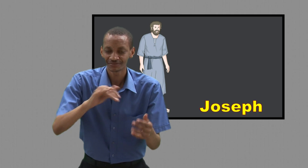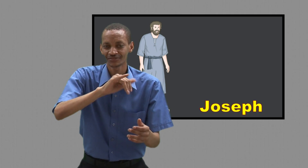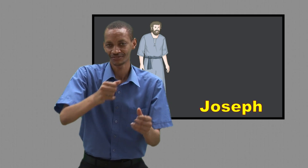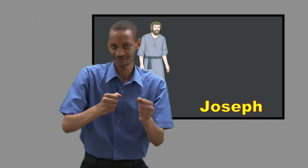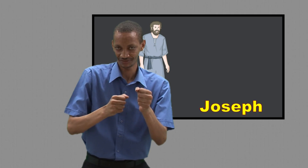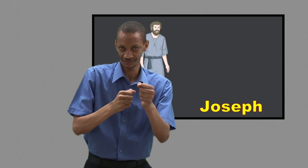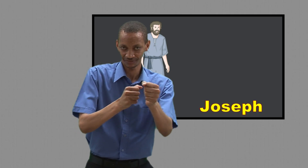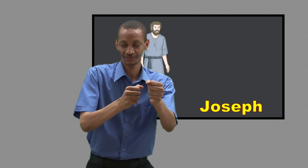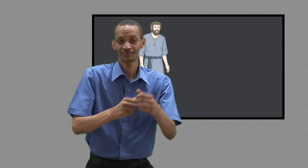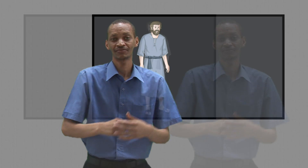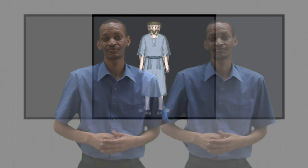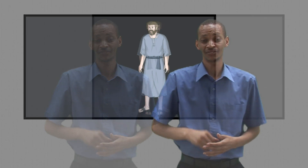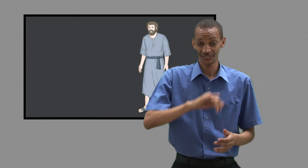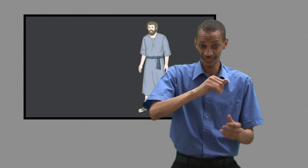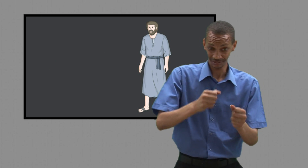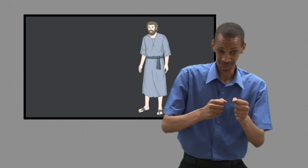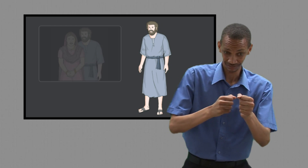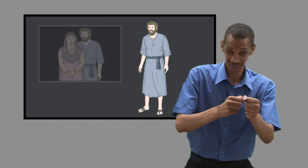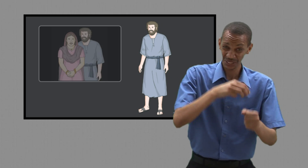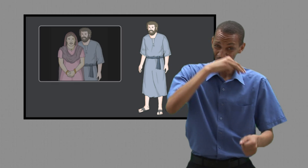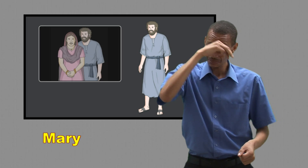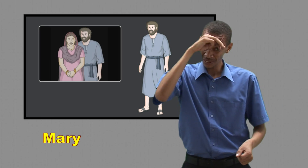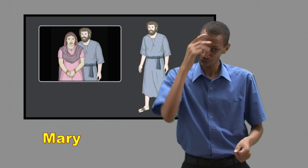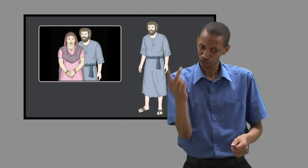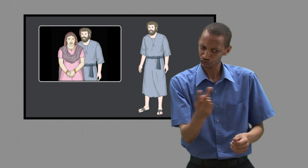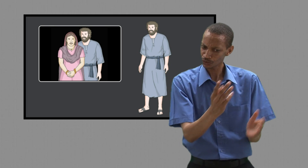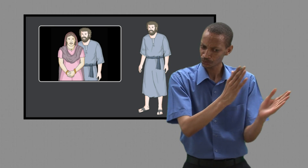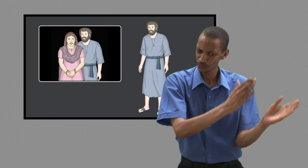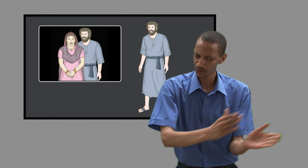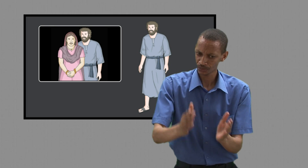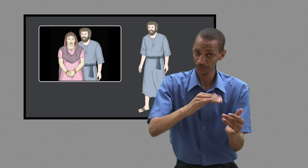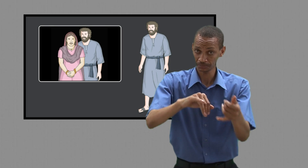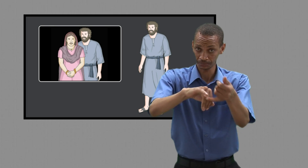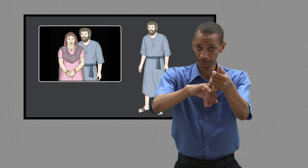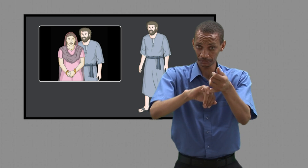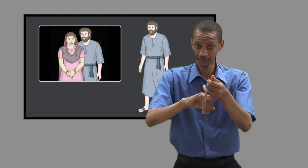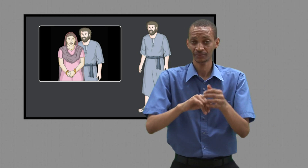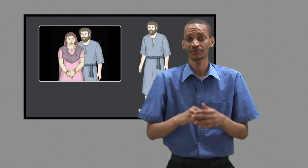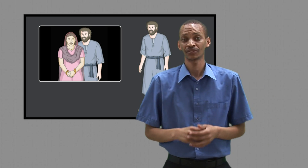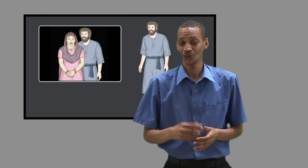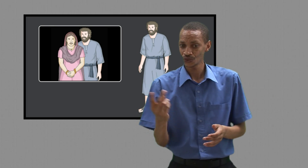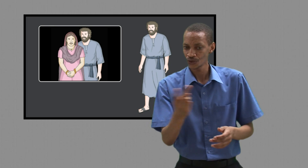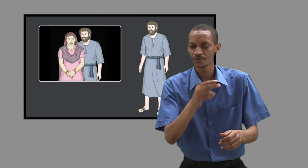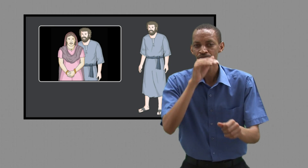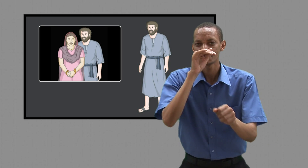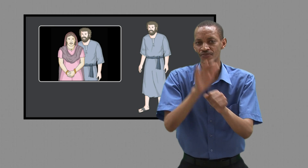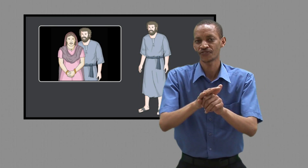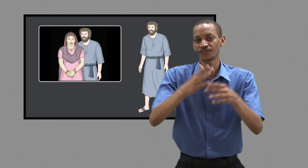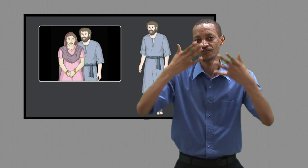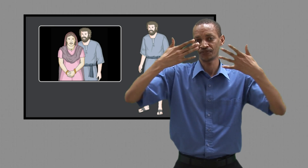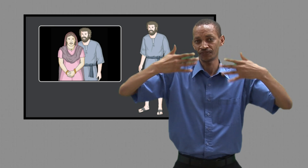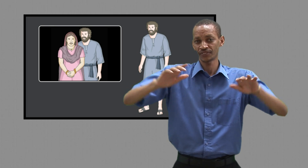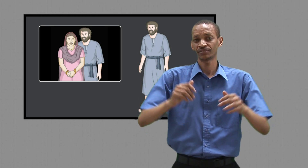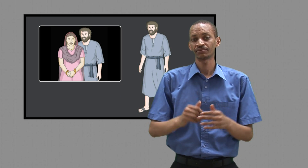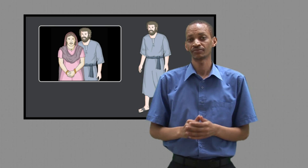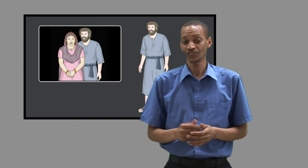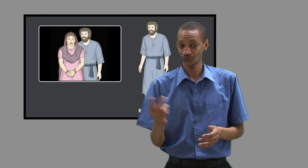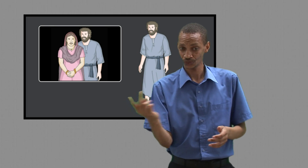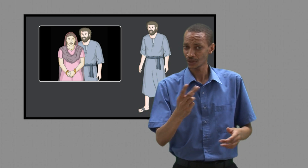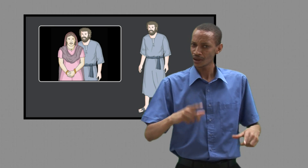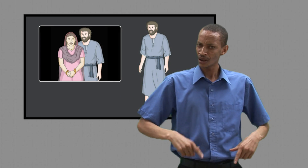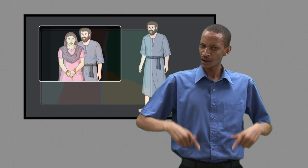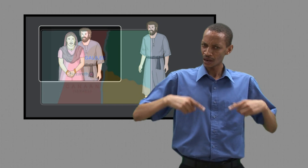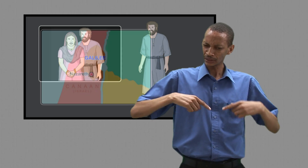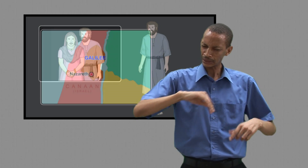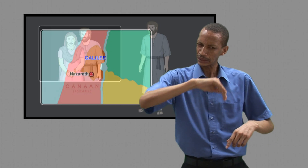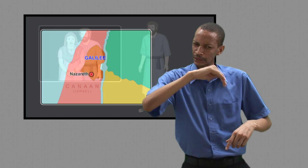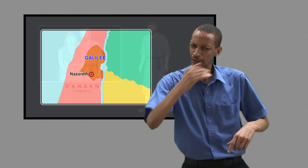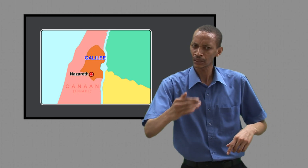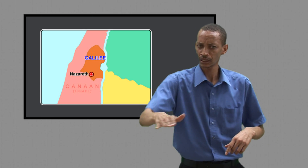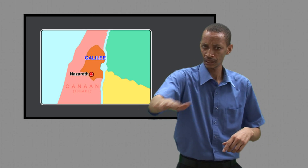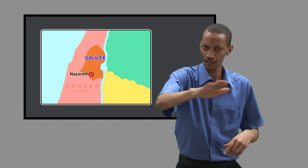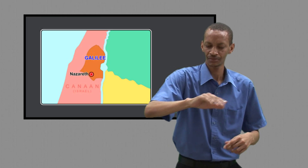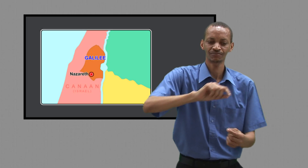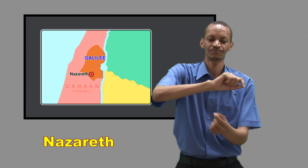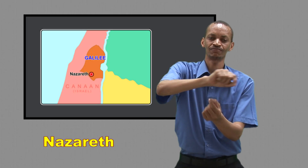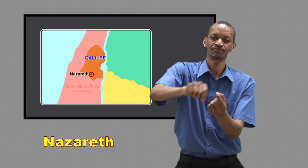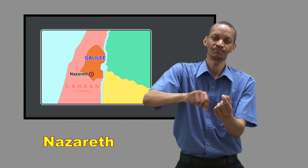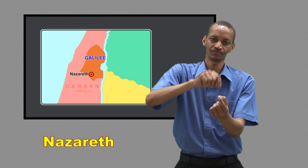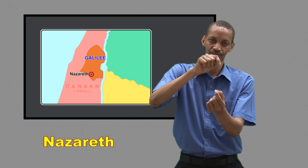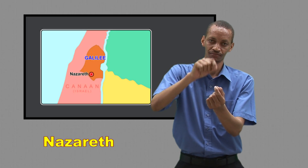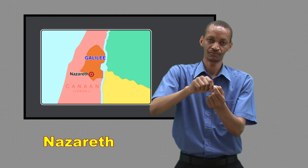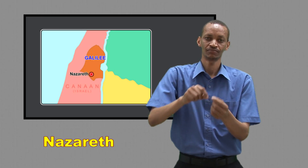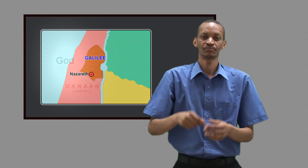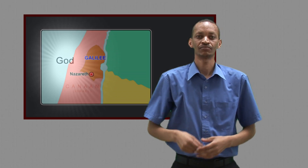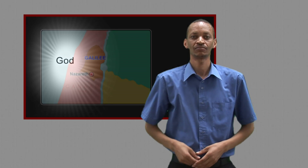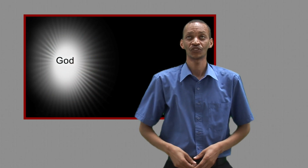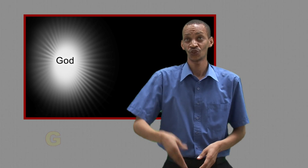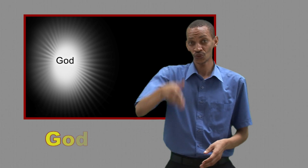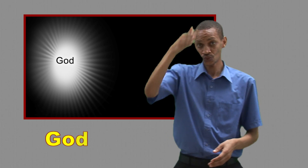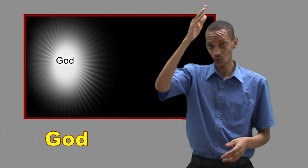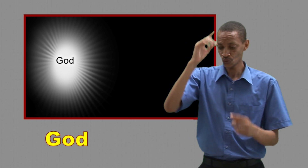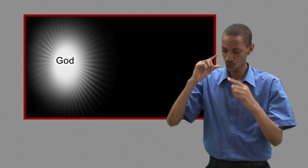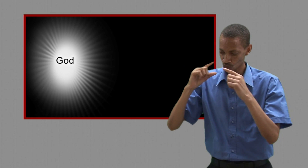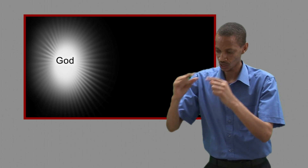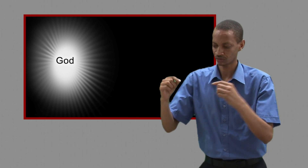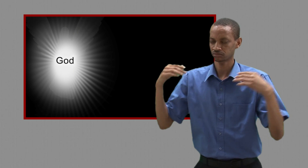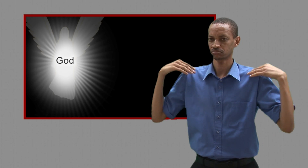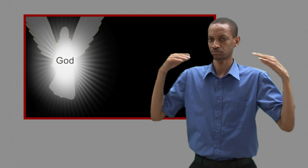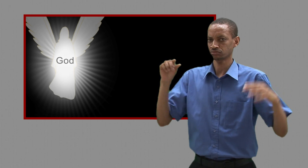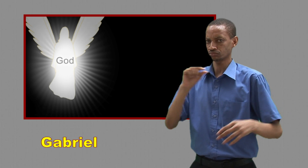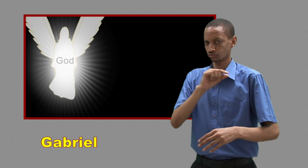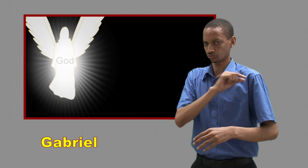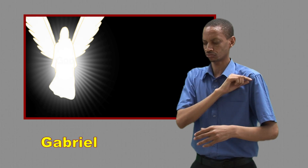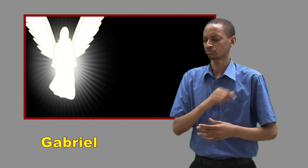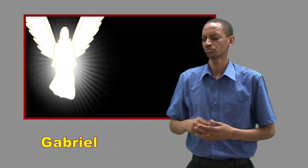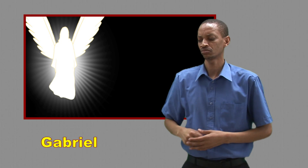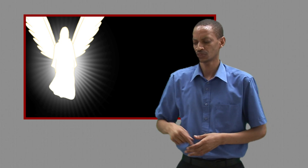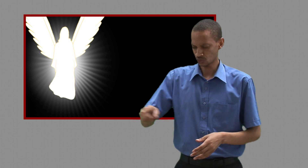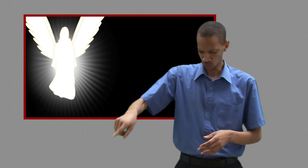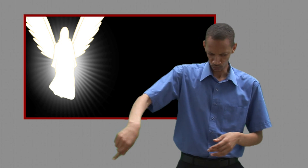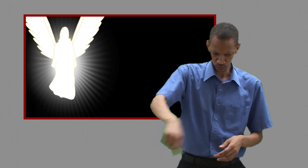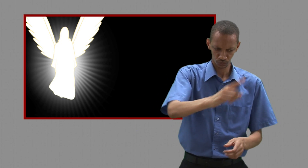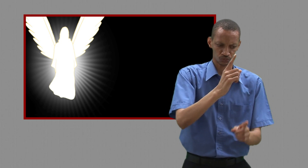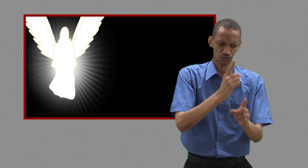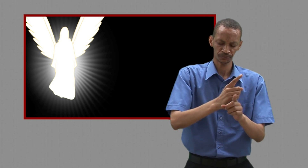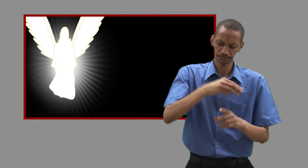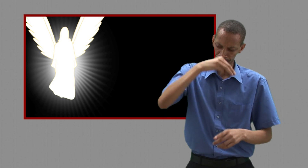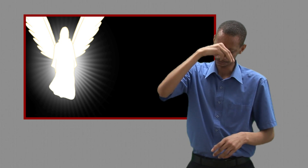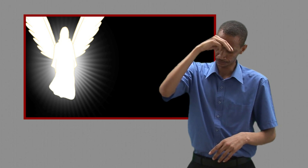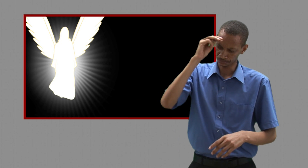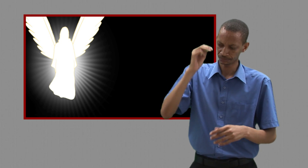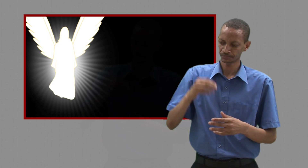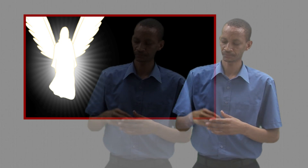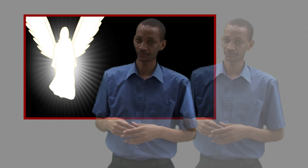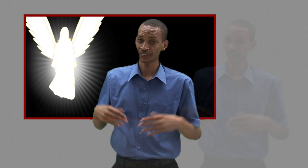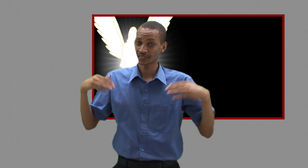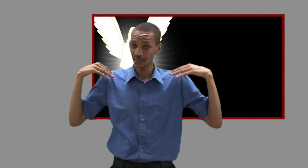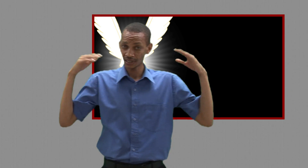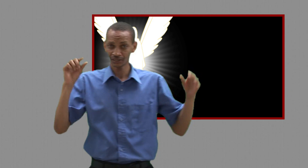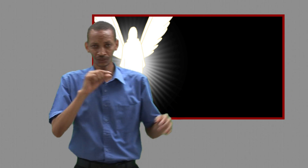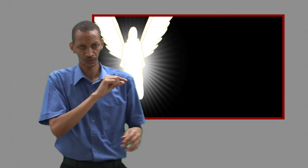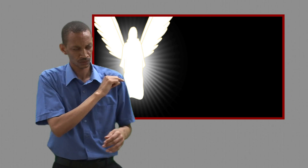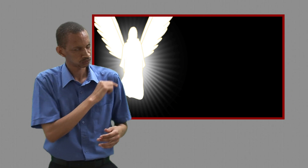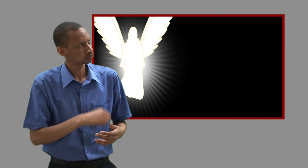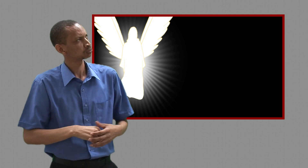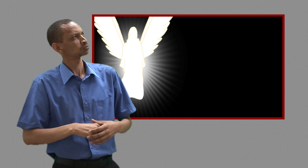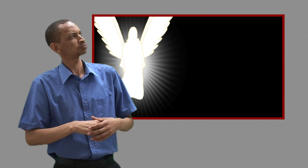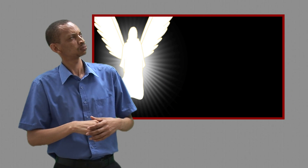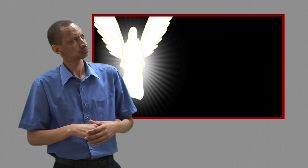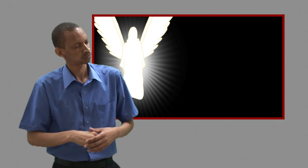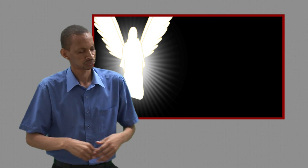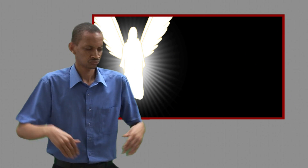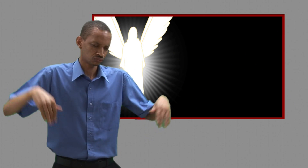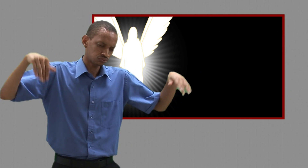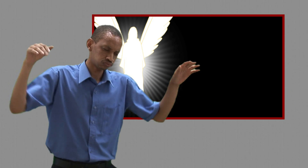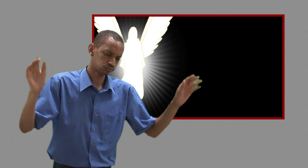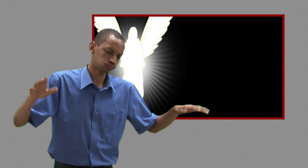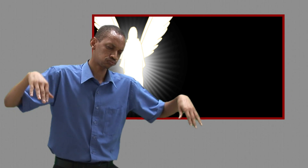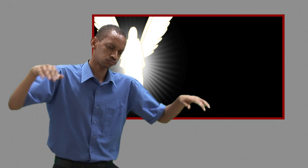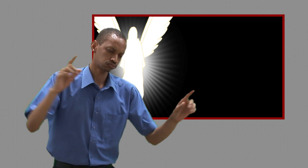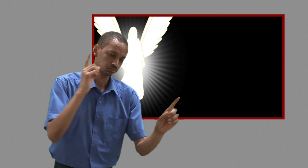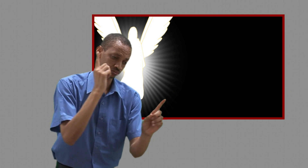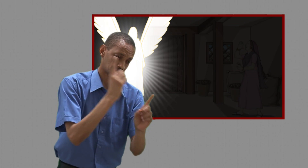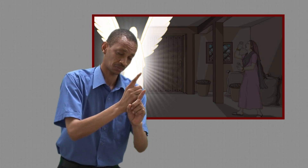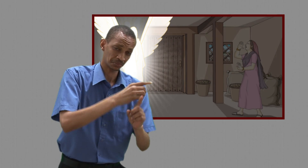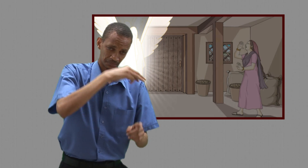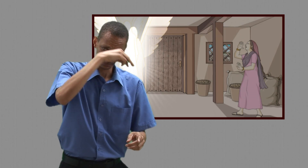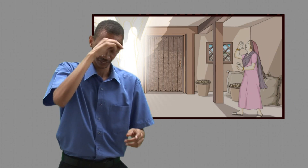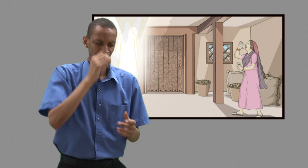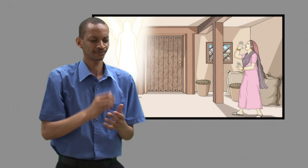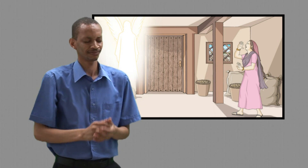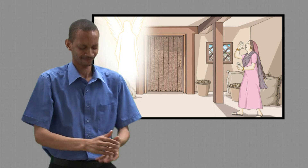All this took place to fulfill what the Lord had said through the prophet: “Behold, the virgin will be with child and will give birth to a son, and they will call Him Immanuel” (which means, “God with us”). When Joseph woke up, he did as the angel of the Lord had commanded him, and embraced Mary as his wife. But he had no union with her until she gave birth to a Son. And he gave Him the name Jesus. In the sixth month, God sent the angel Gabriel to a town in Galilee called Nazareth, to a virgin pledged in marriage to a man named Joseph, who was of the house of David. And the virgin’s name was Mary.